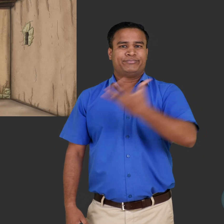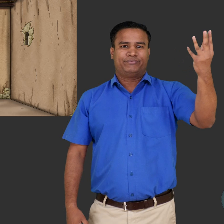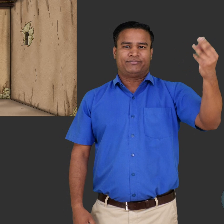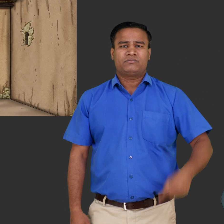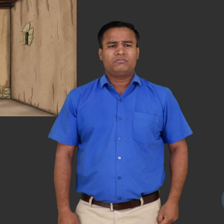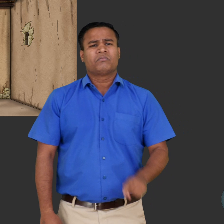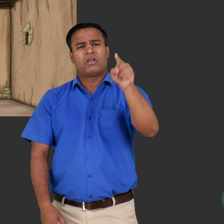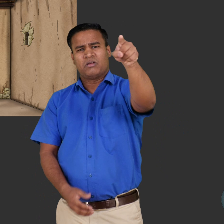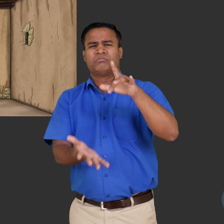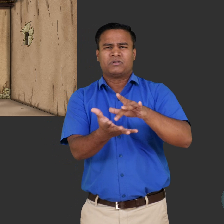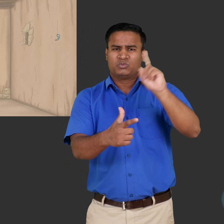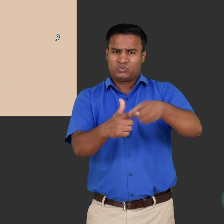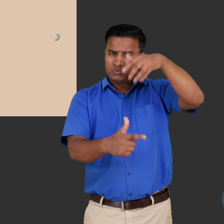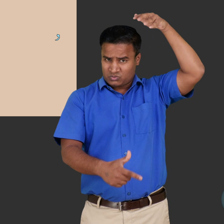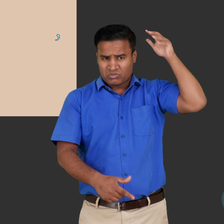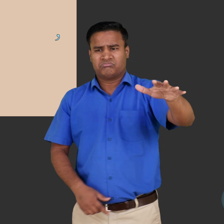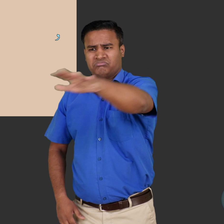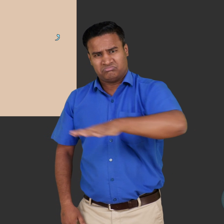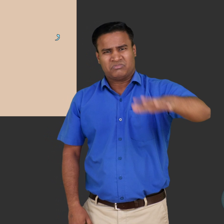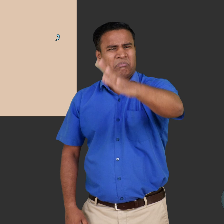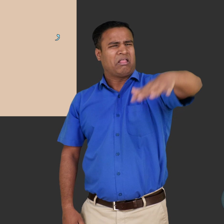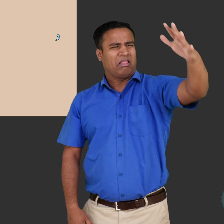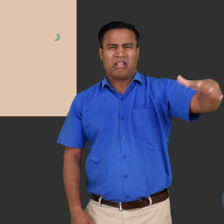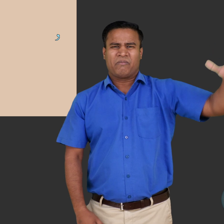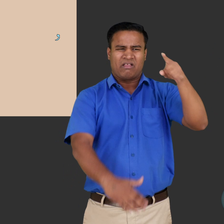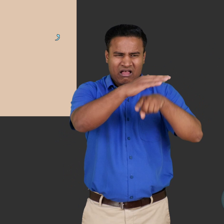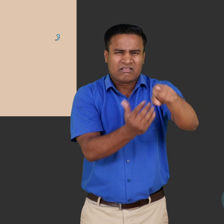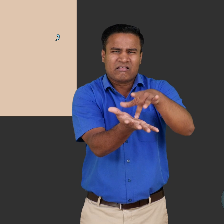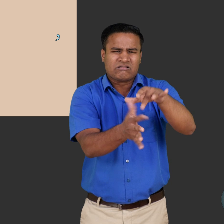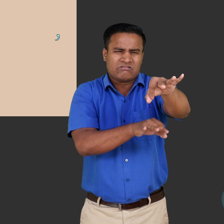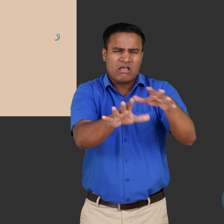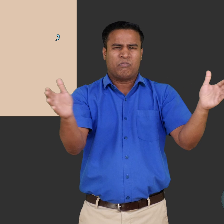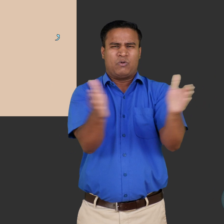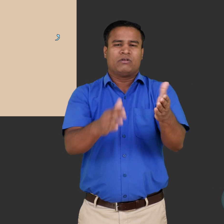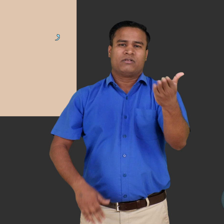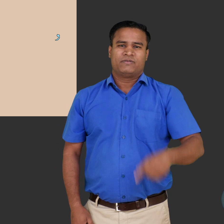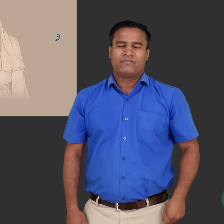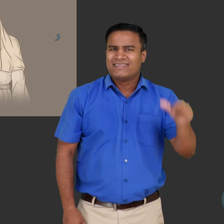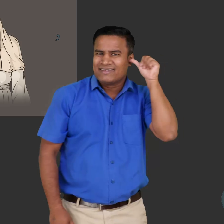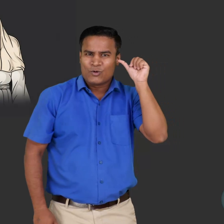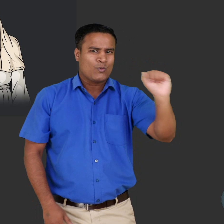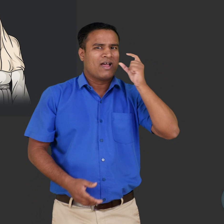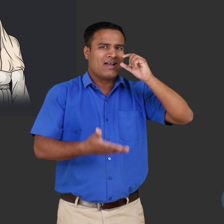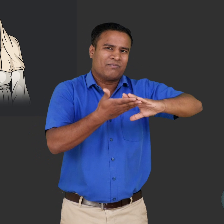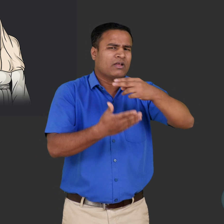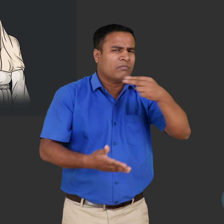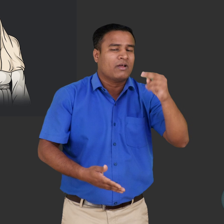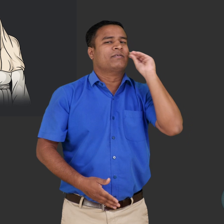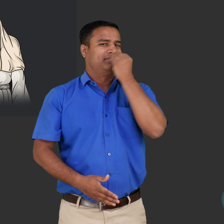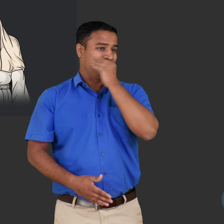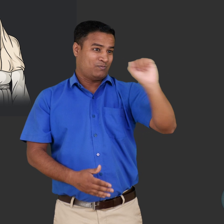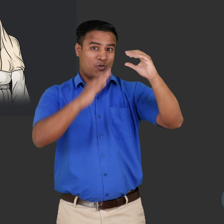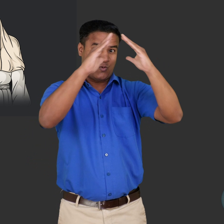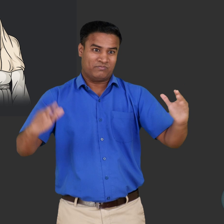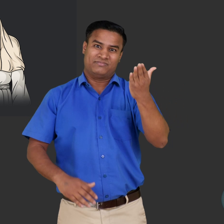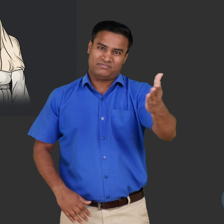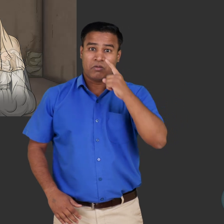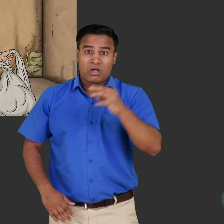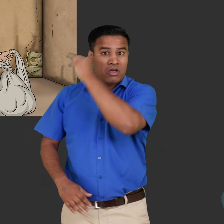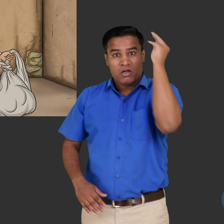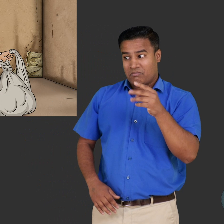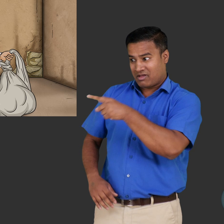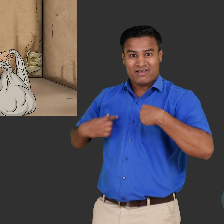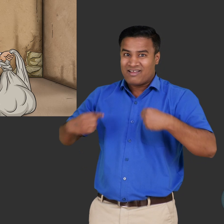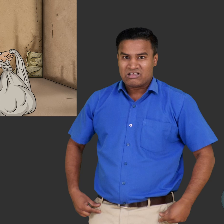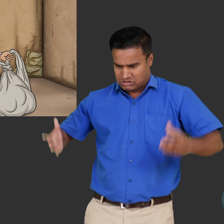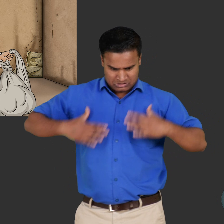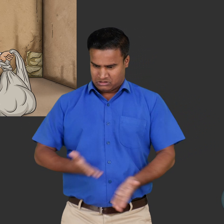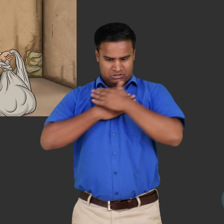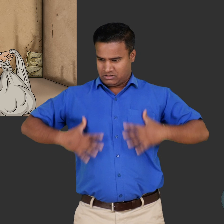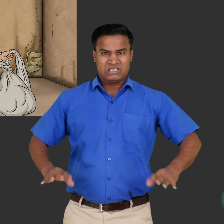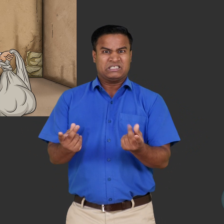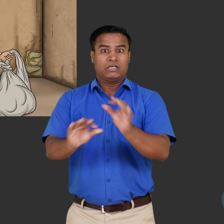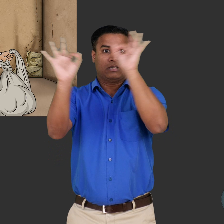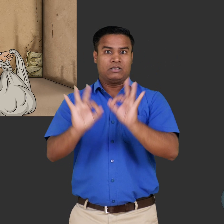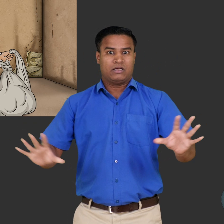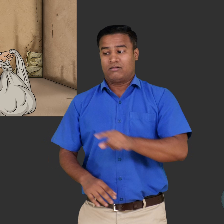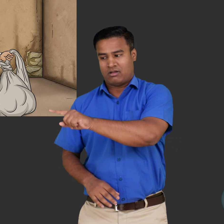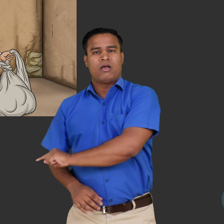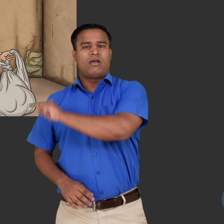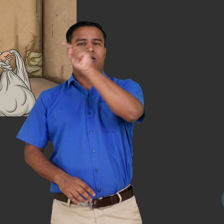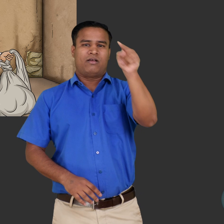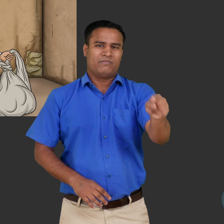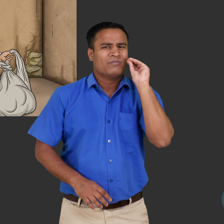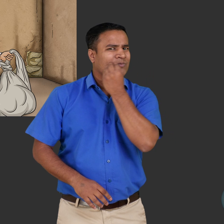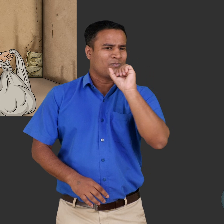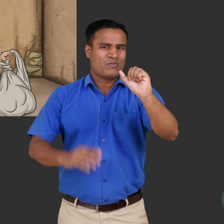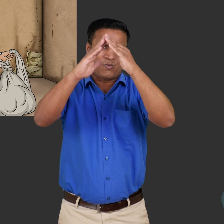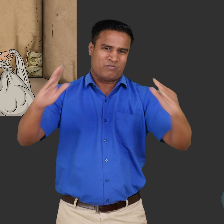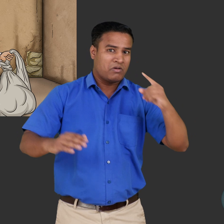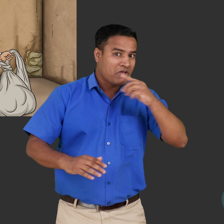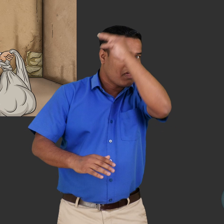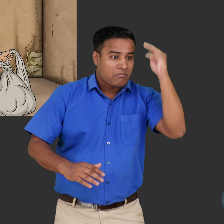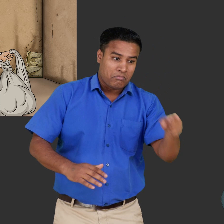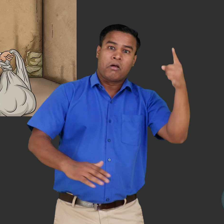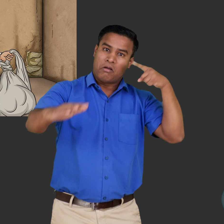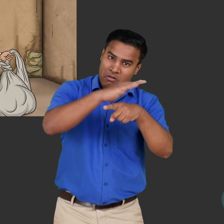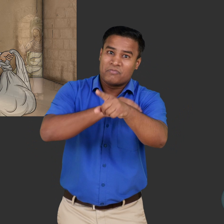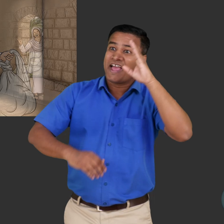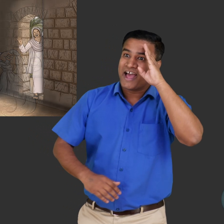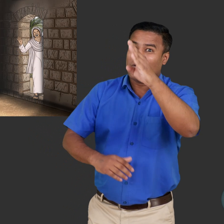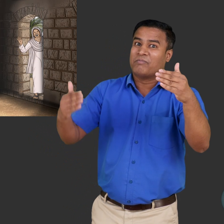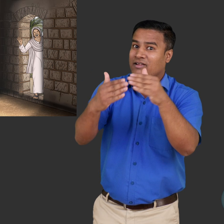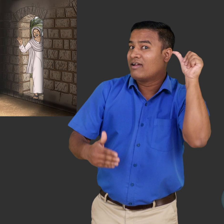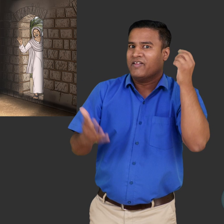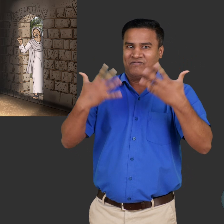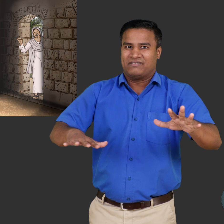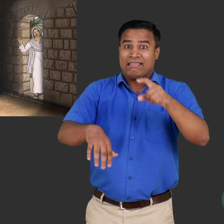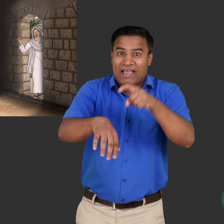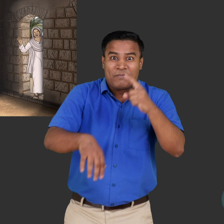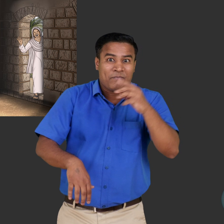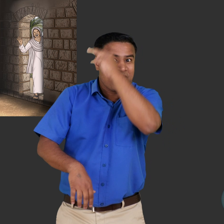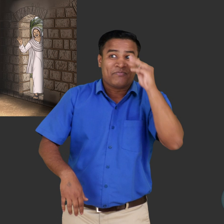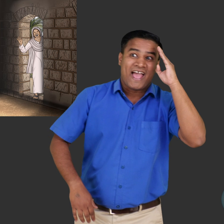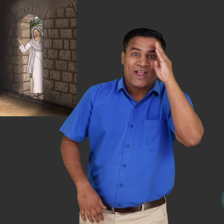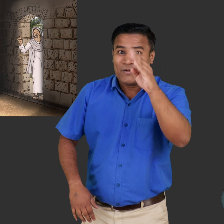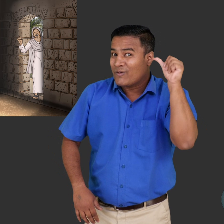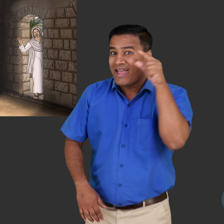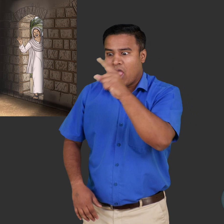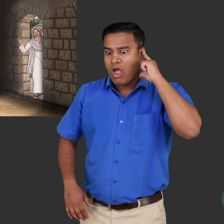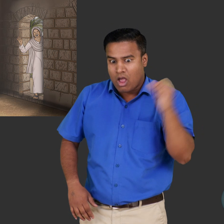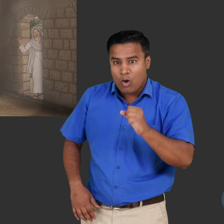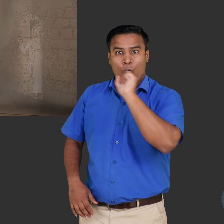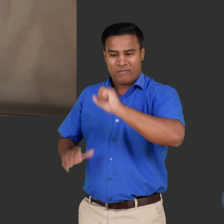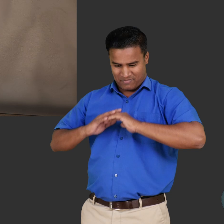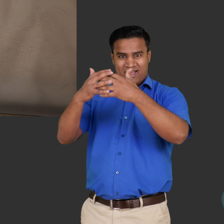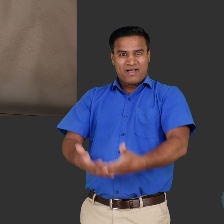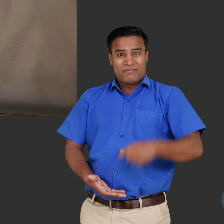In those days Mary got ready and hurried to a town in the hill country of Judah, where she entered the home of Zechariah and greeted Elizabeth.